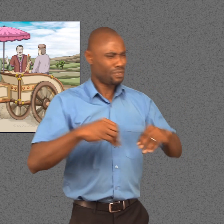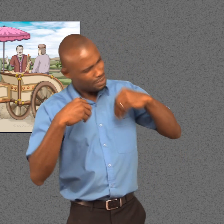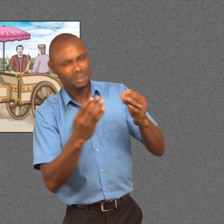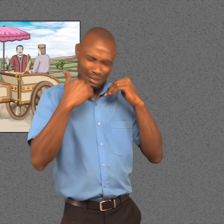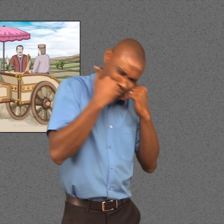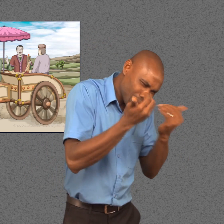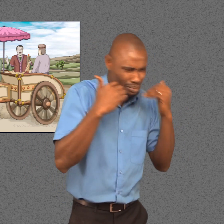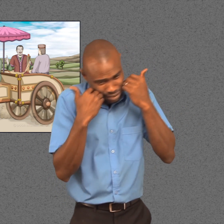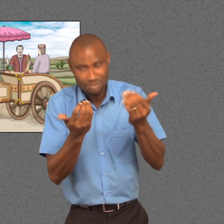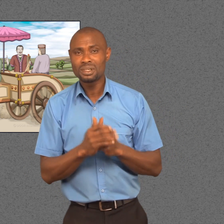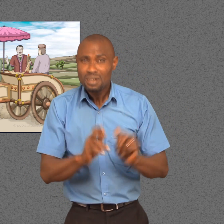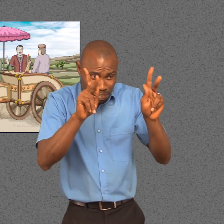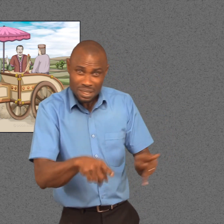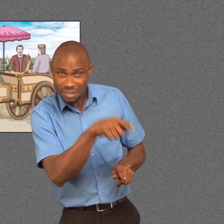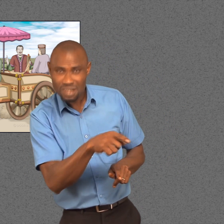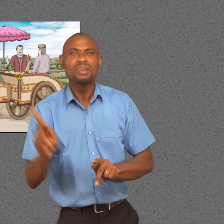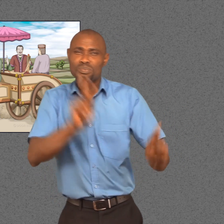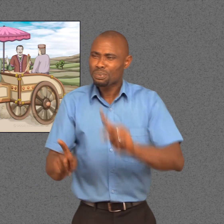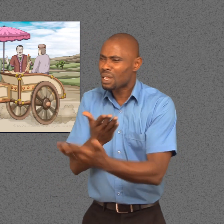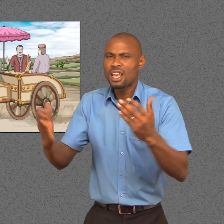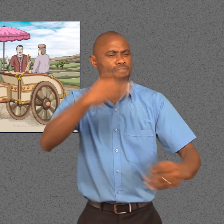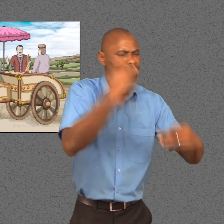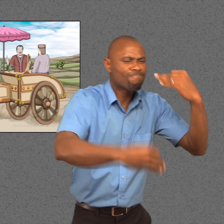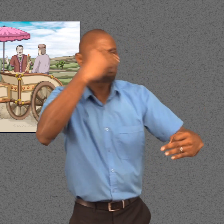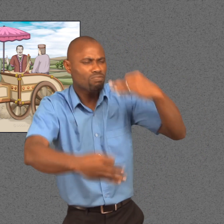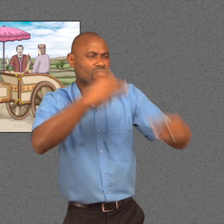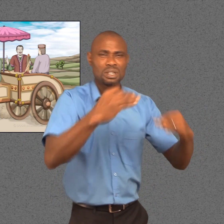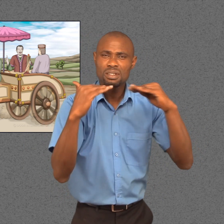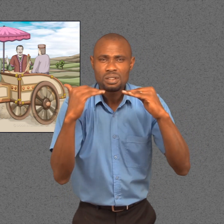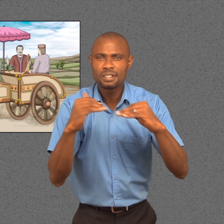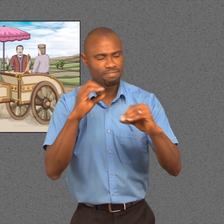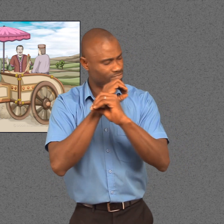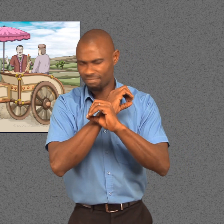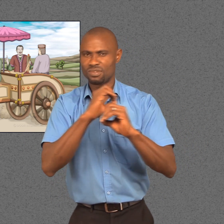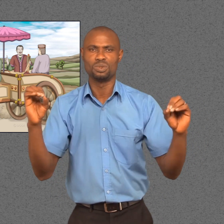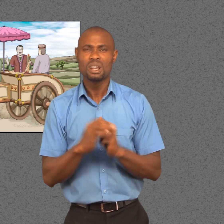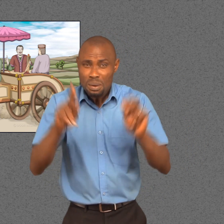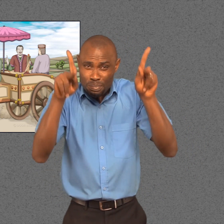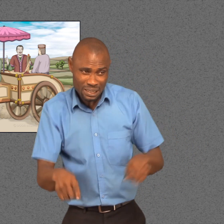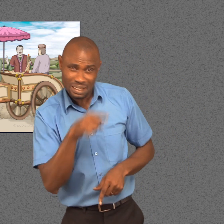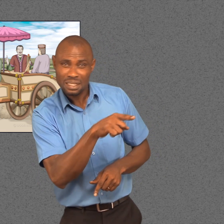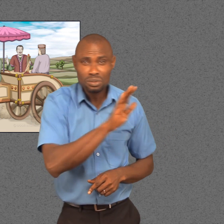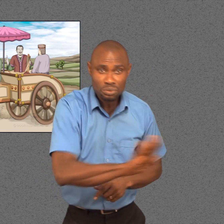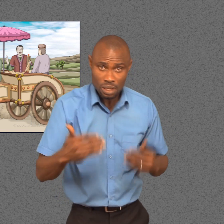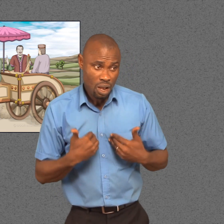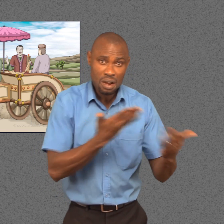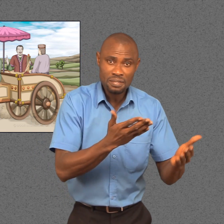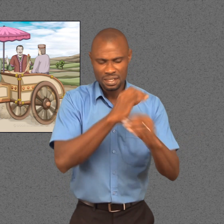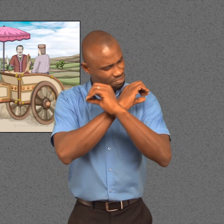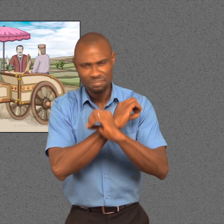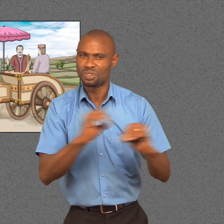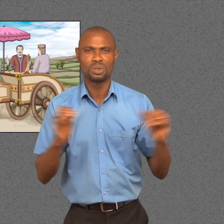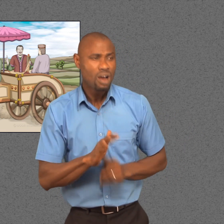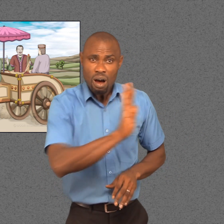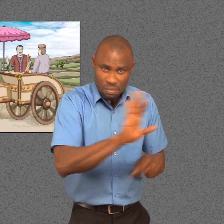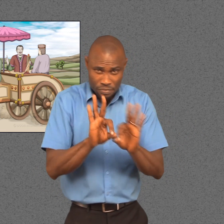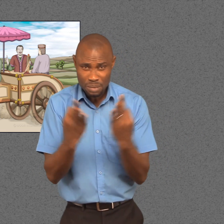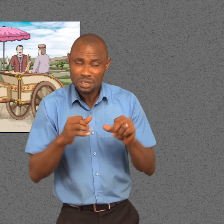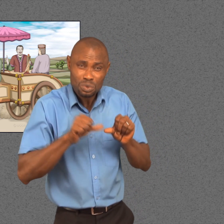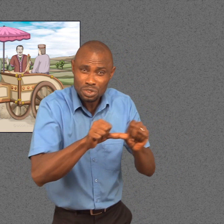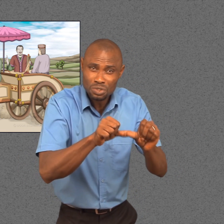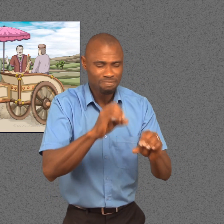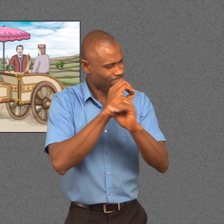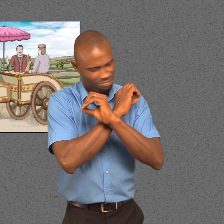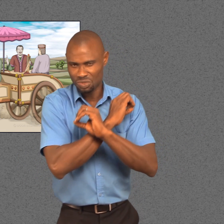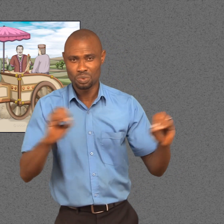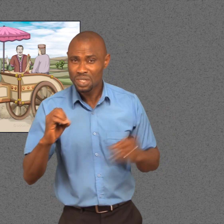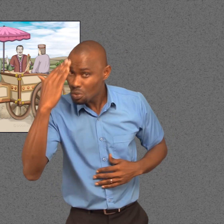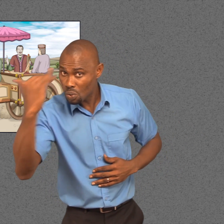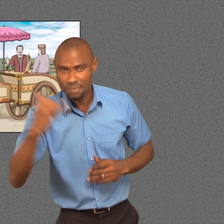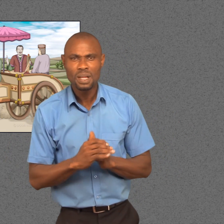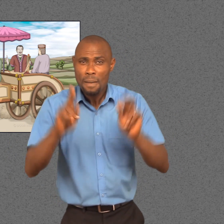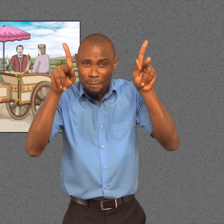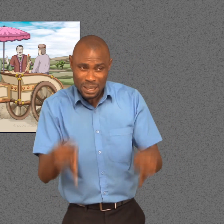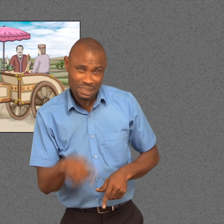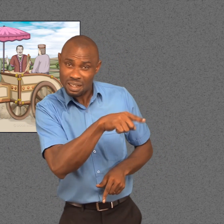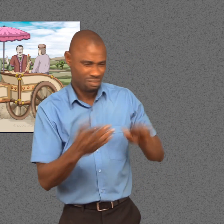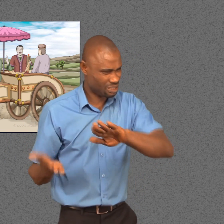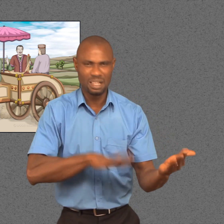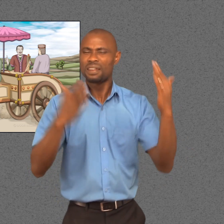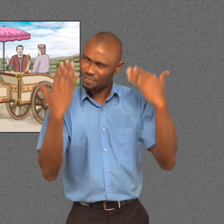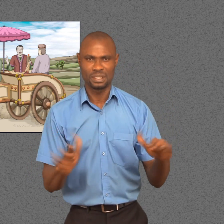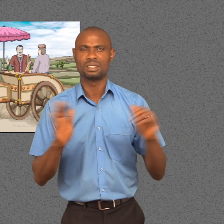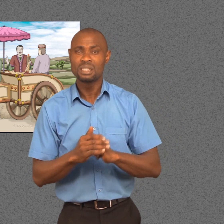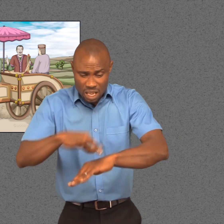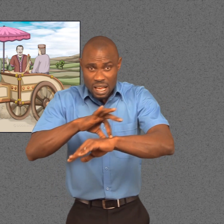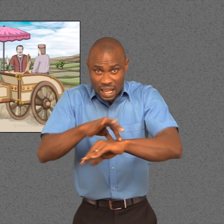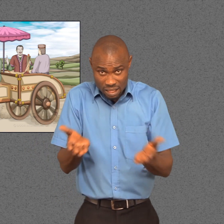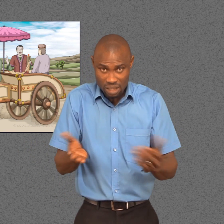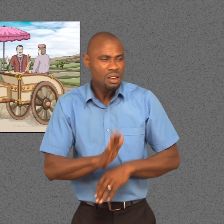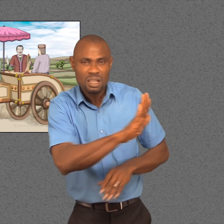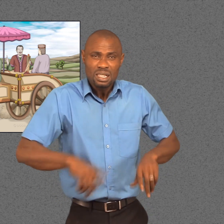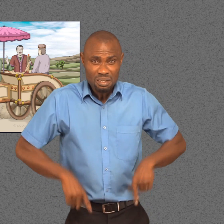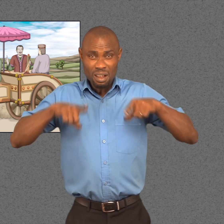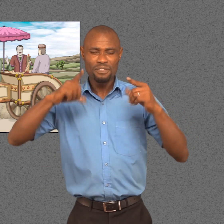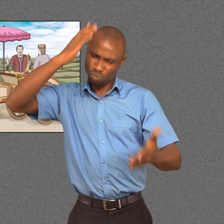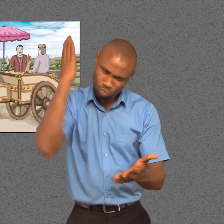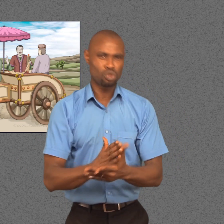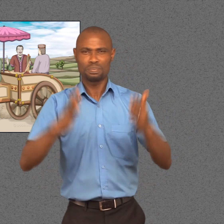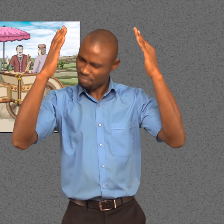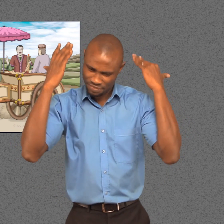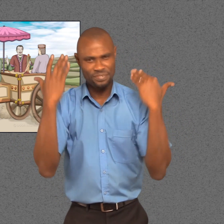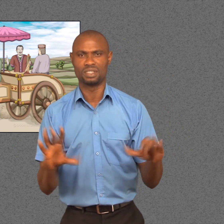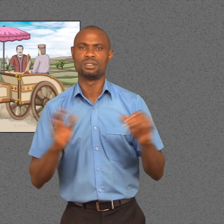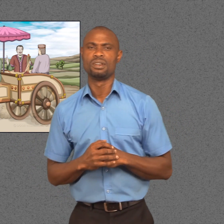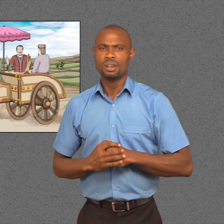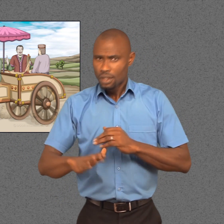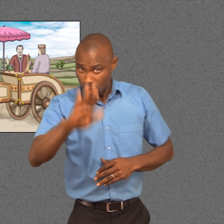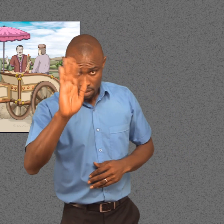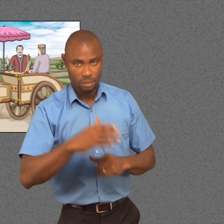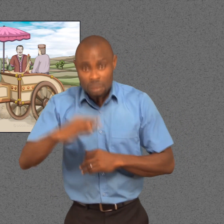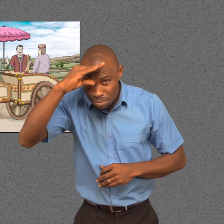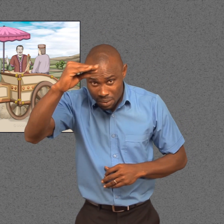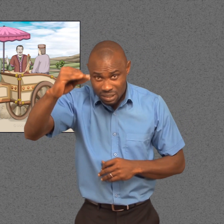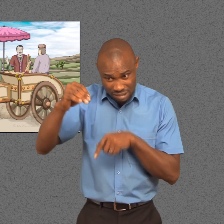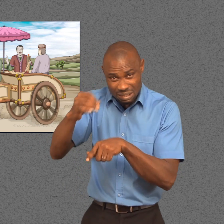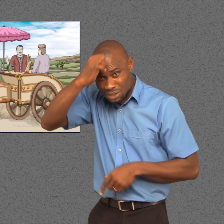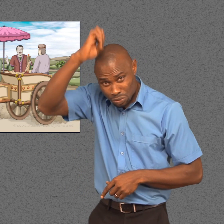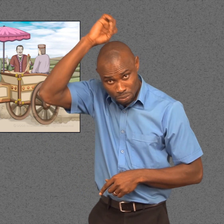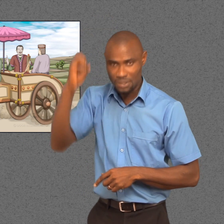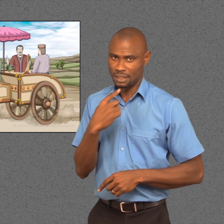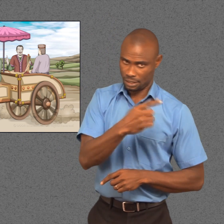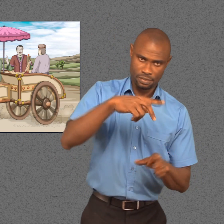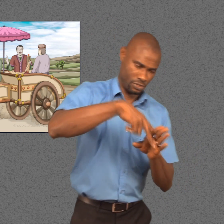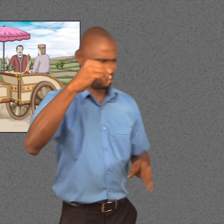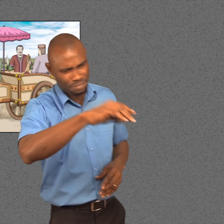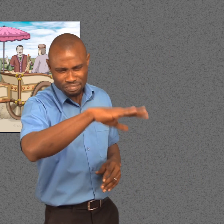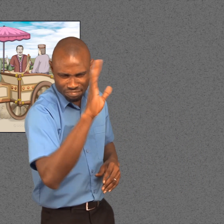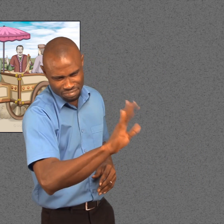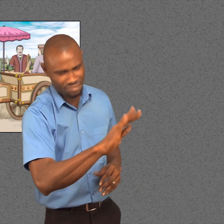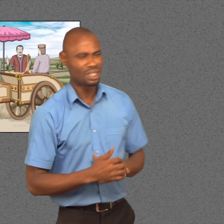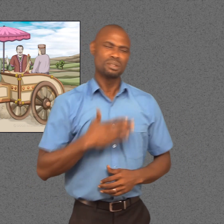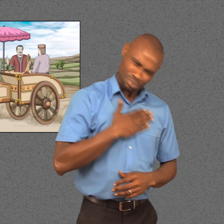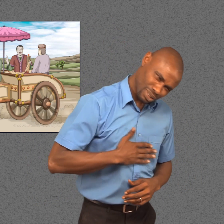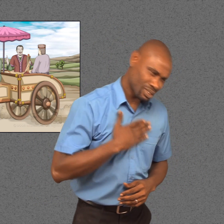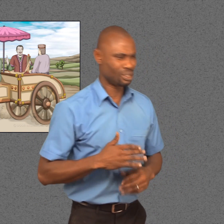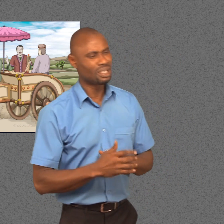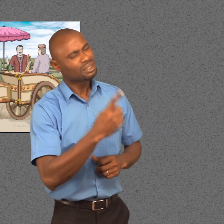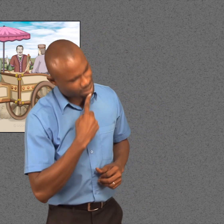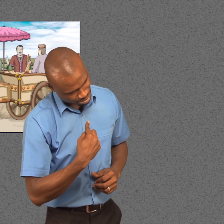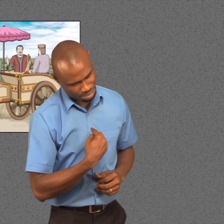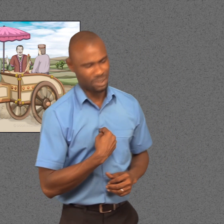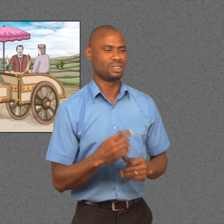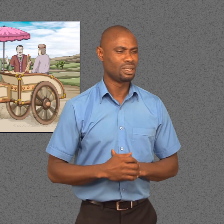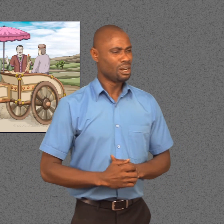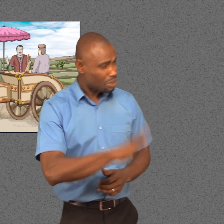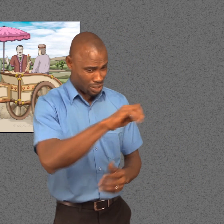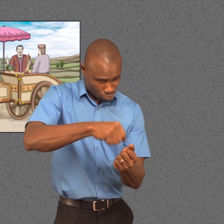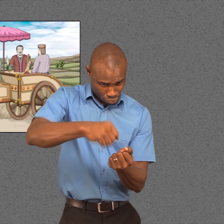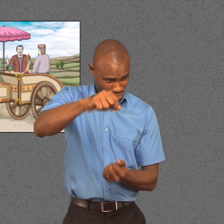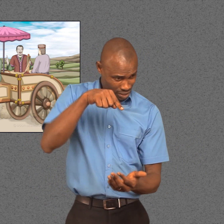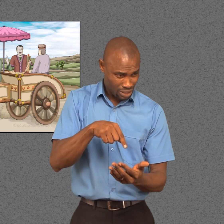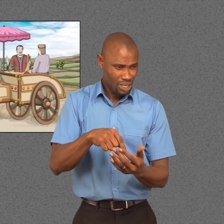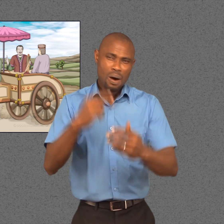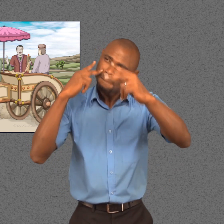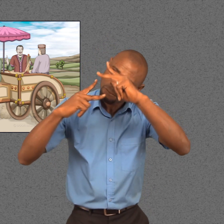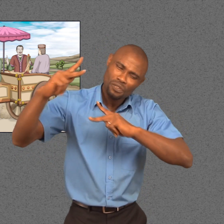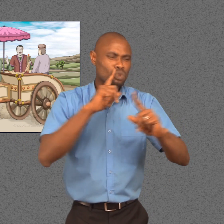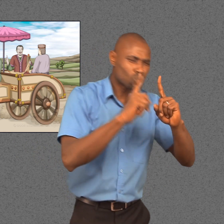In His humiliation He was deprived of justice. Who can recount His descendants? For His life was removed from the earth.”